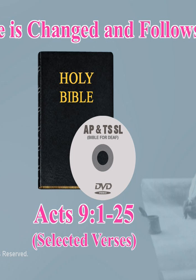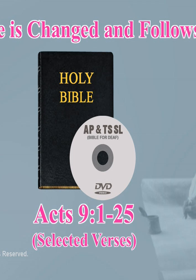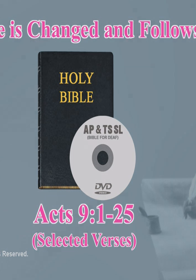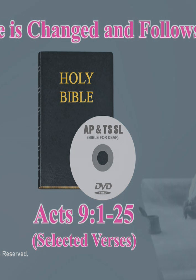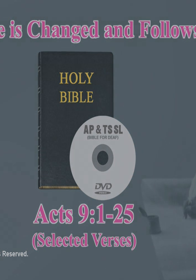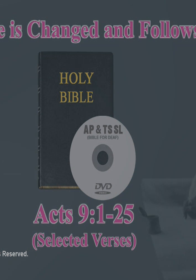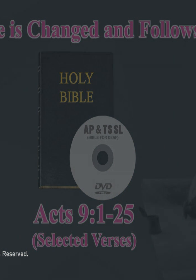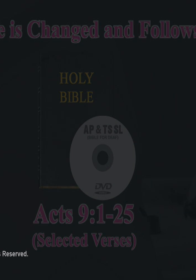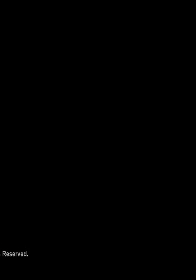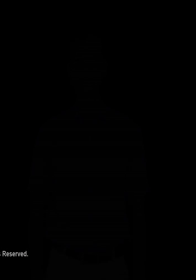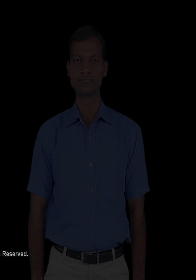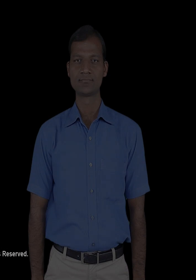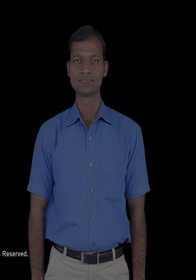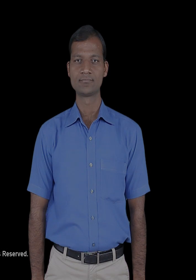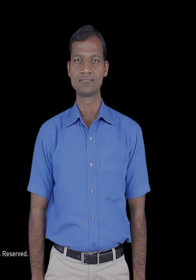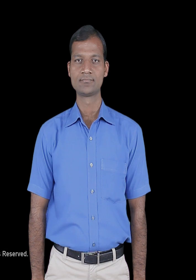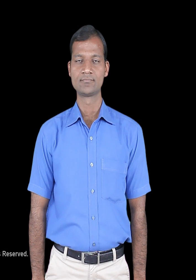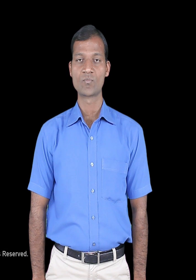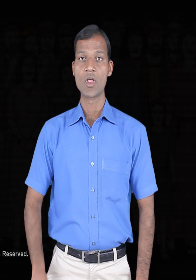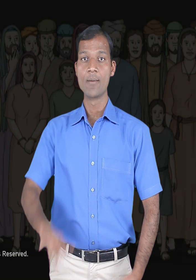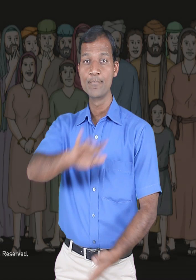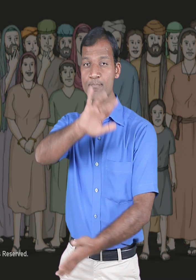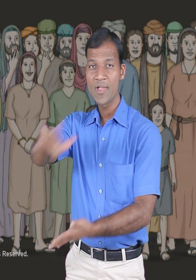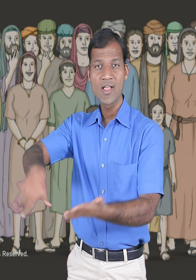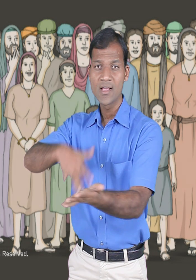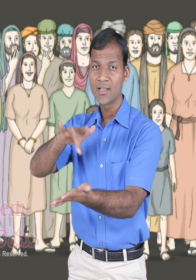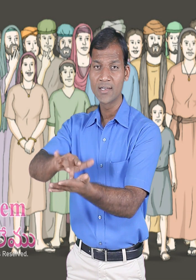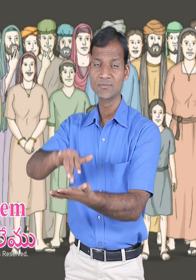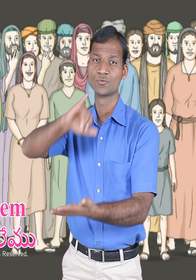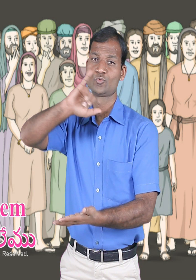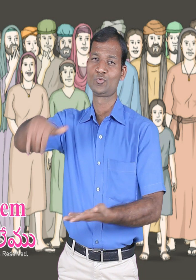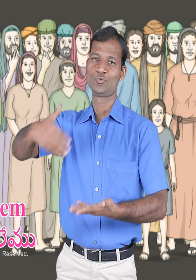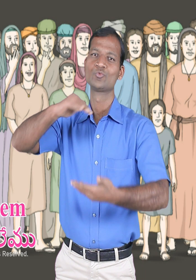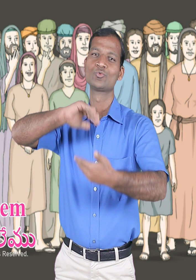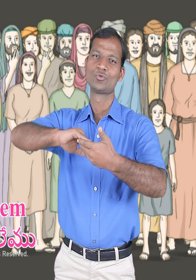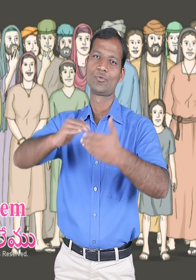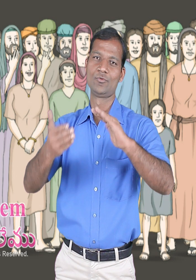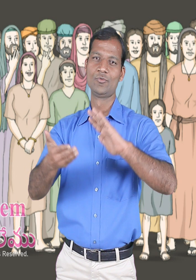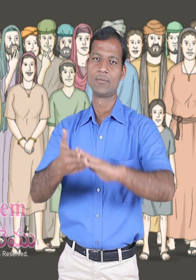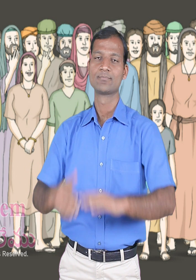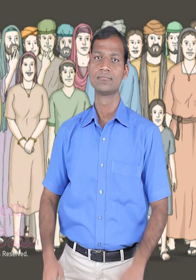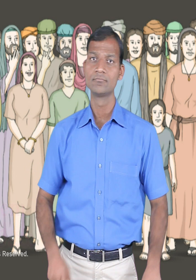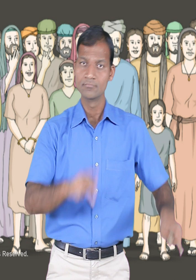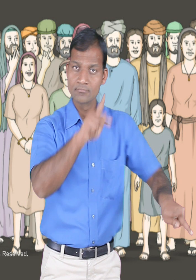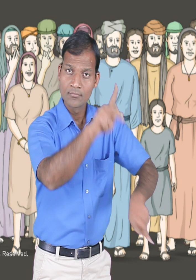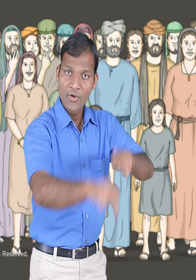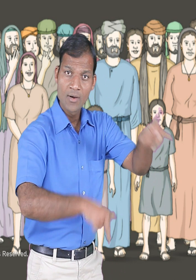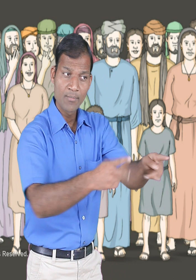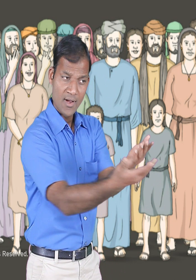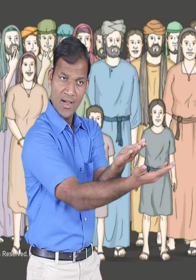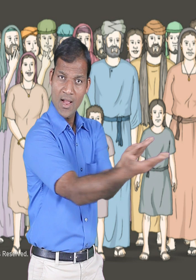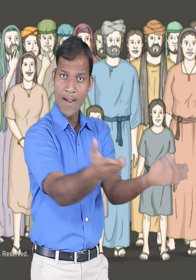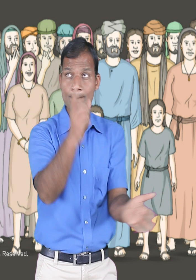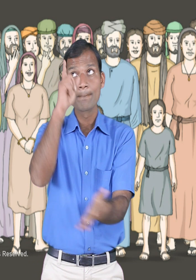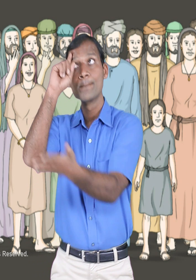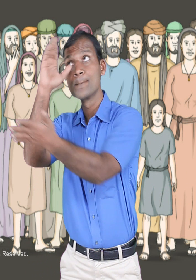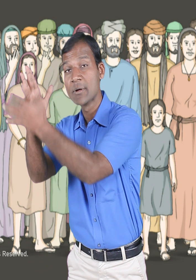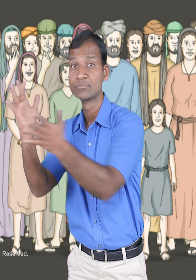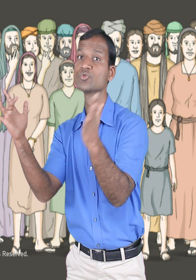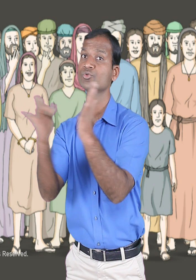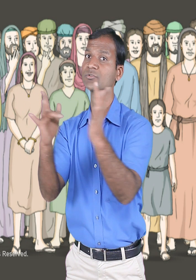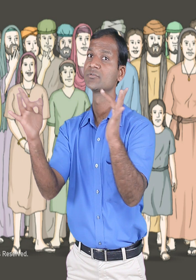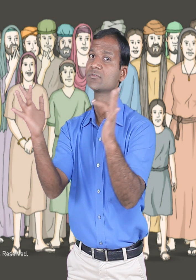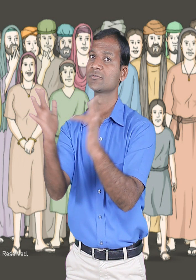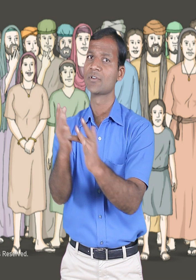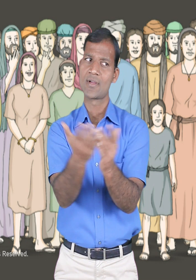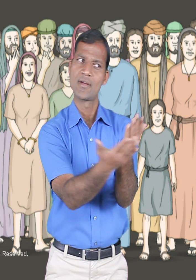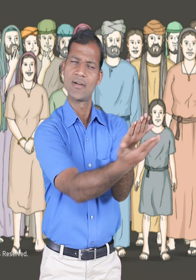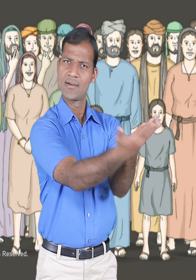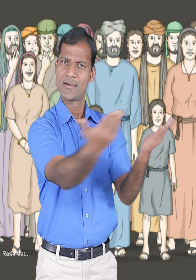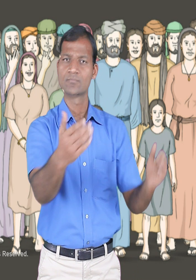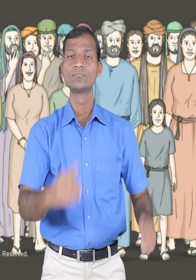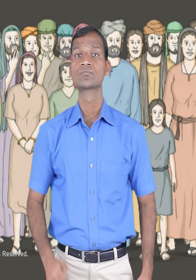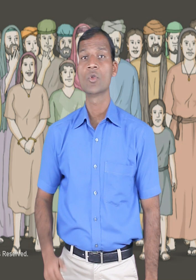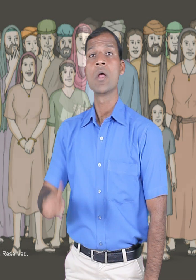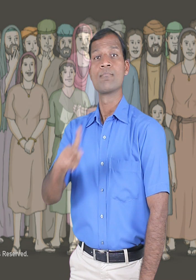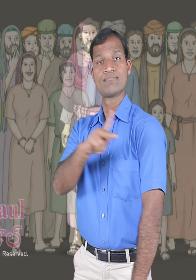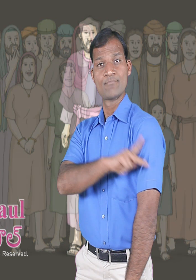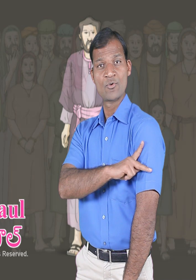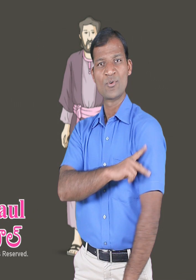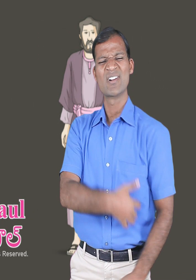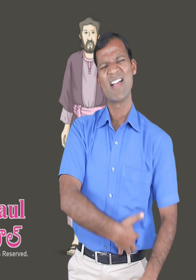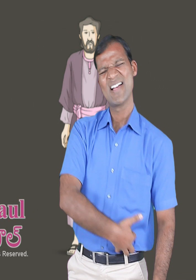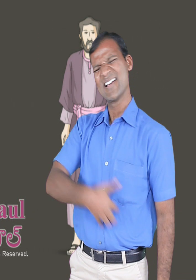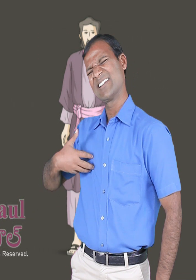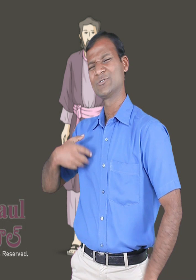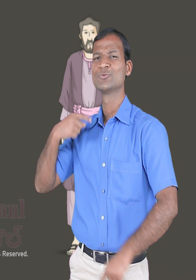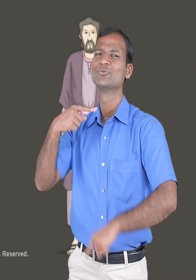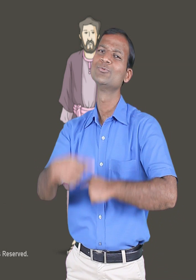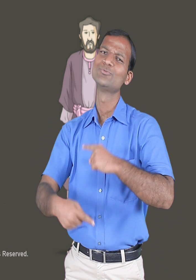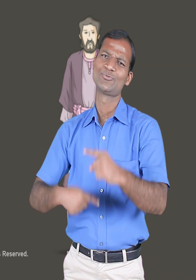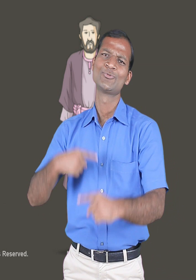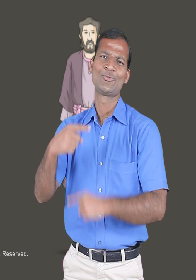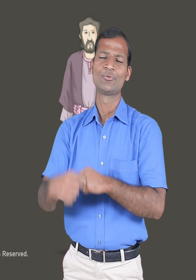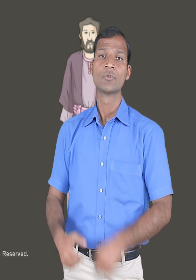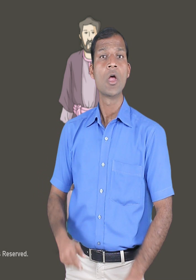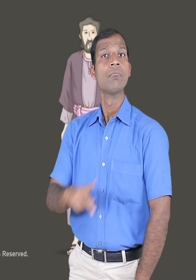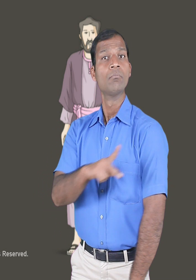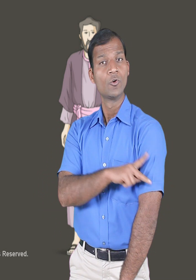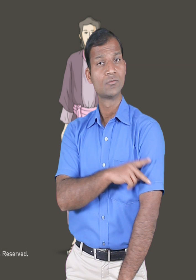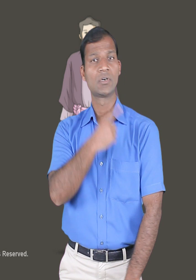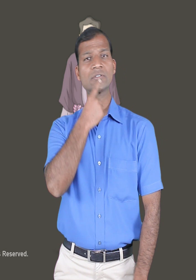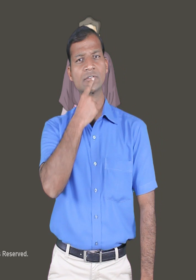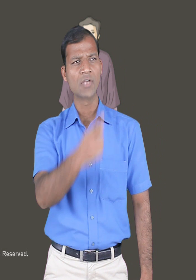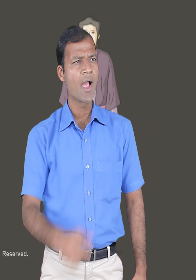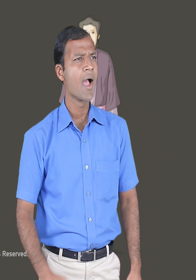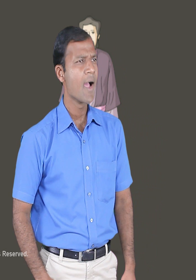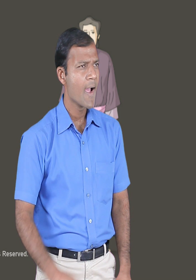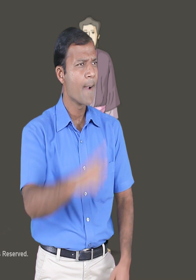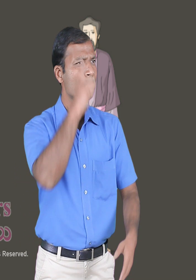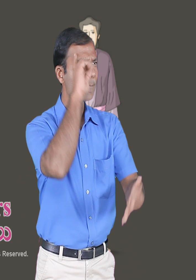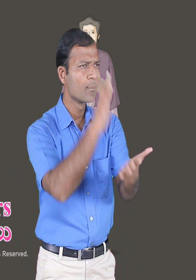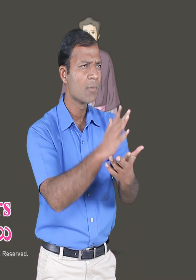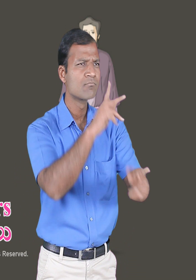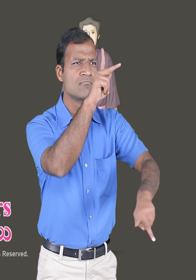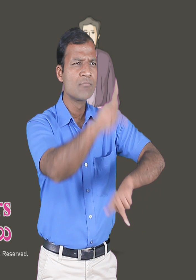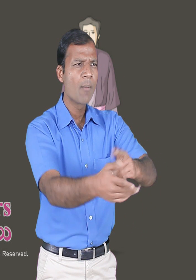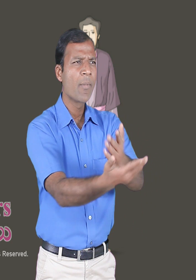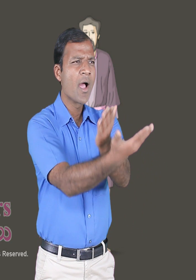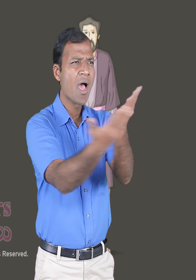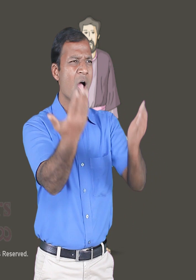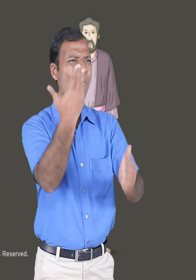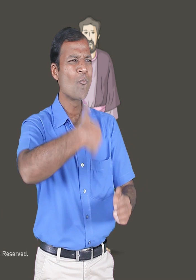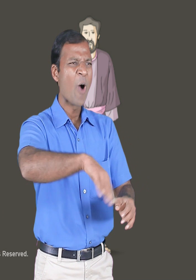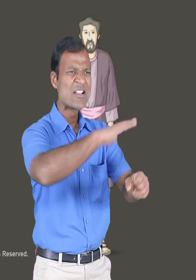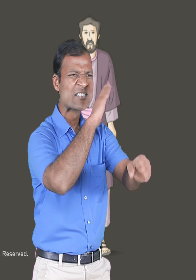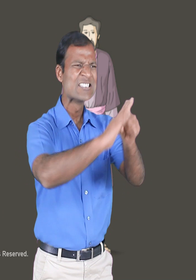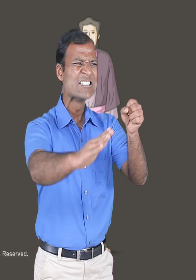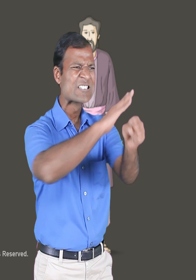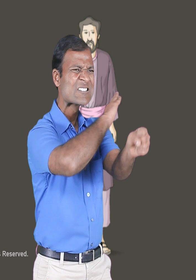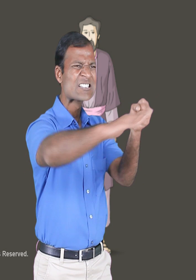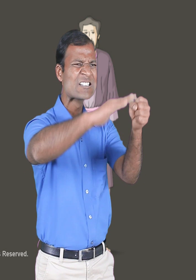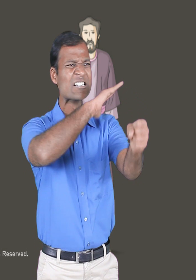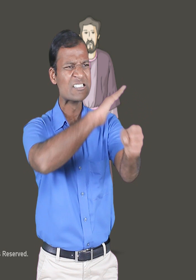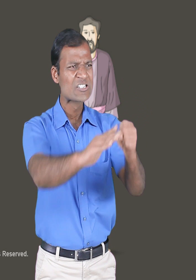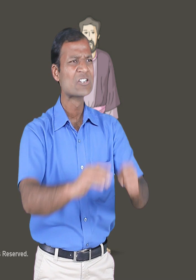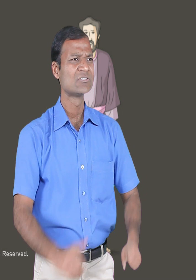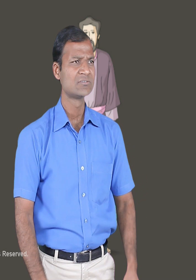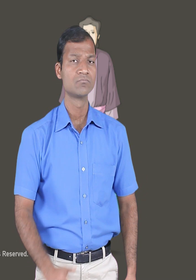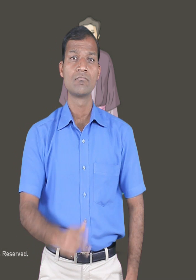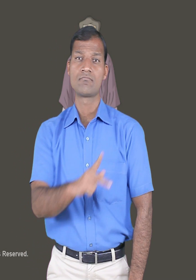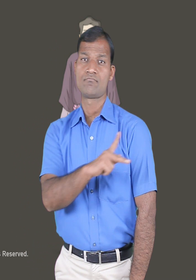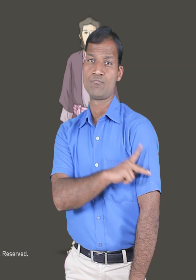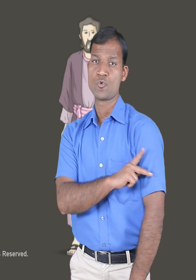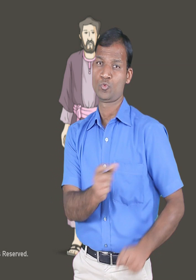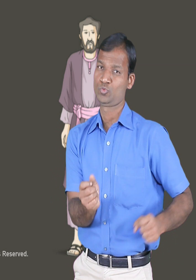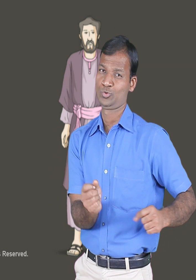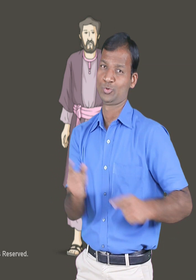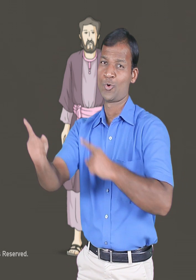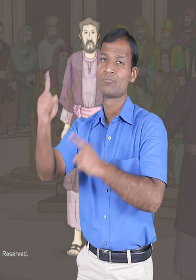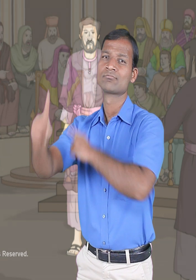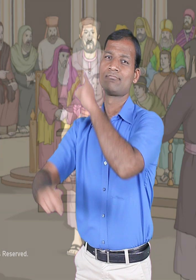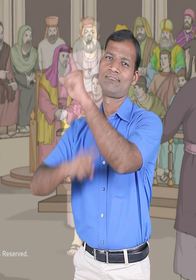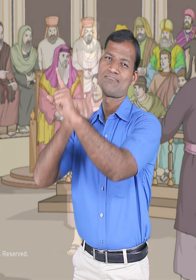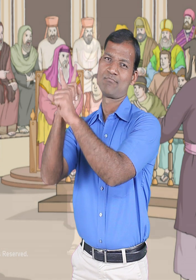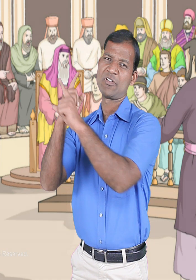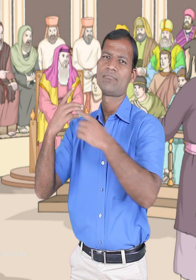Meanwhile, Saul was still breathing out murderous threats against the disciples of the Lord.